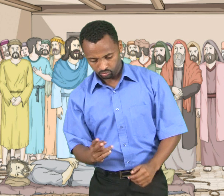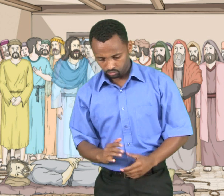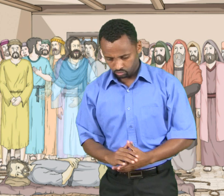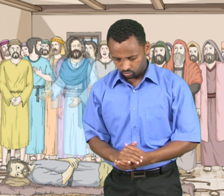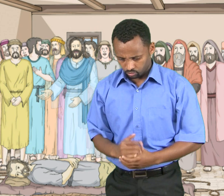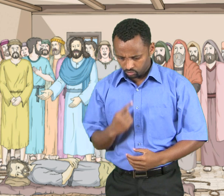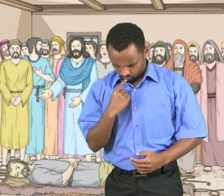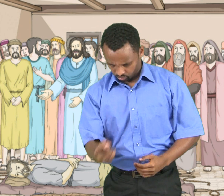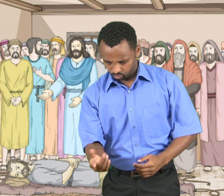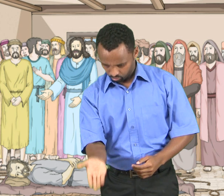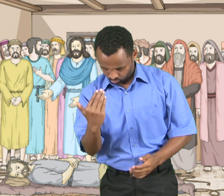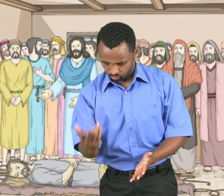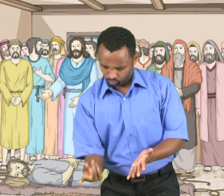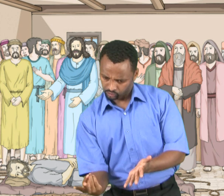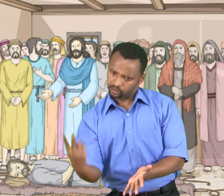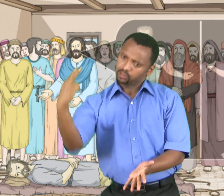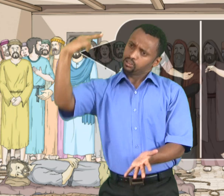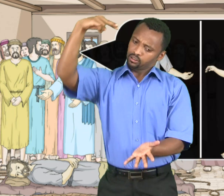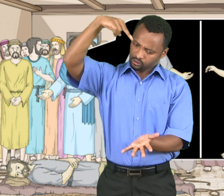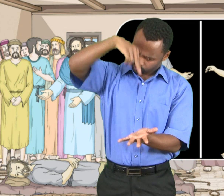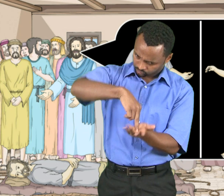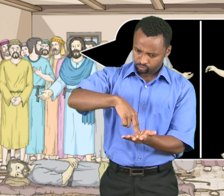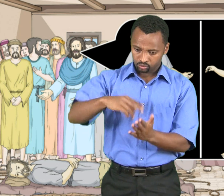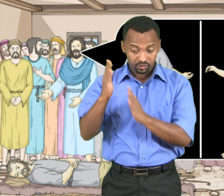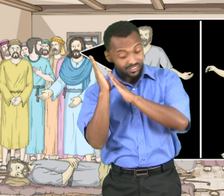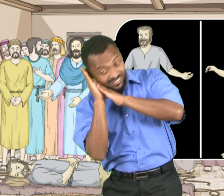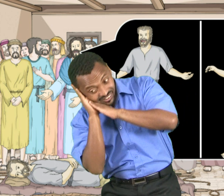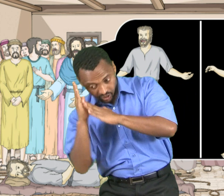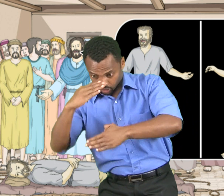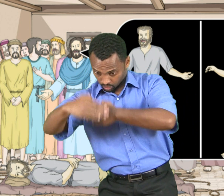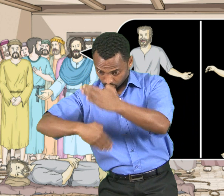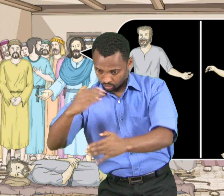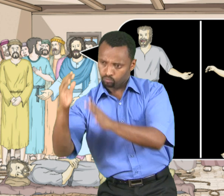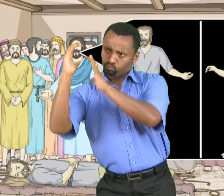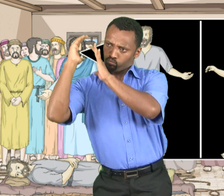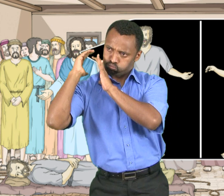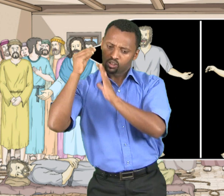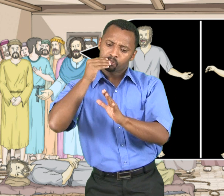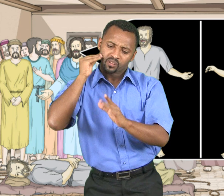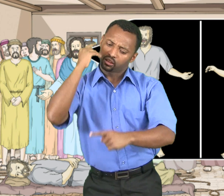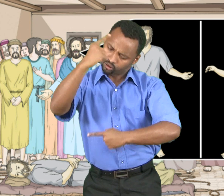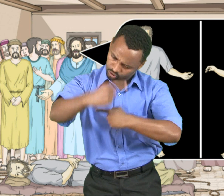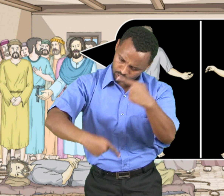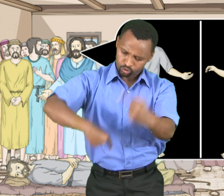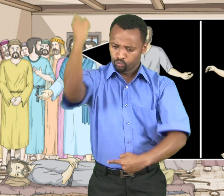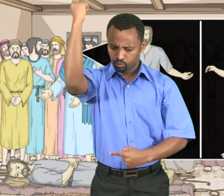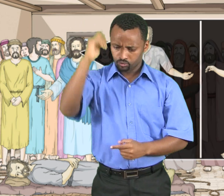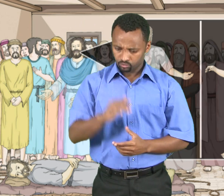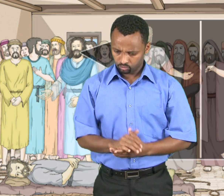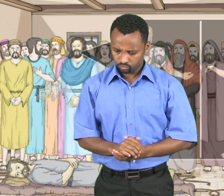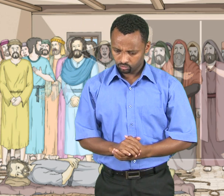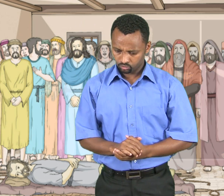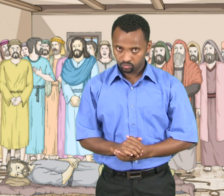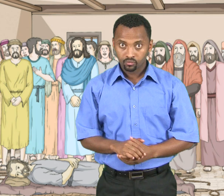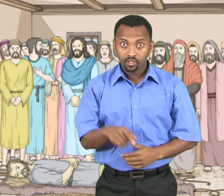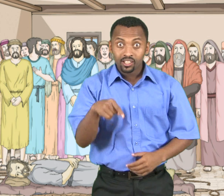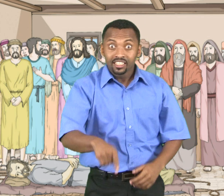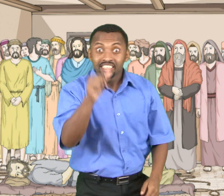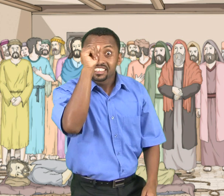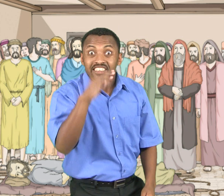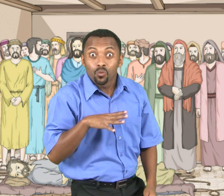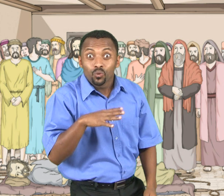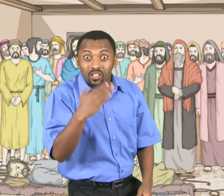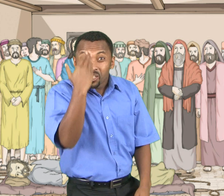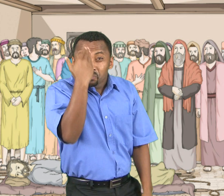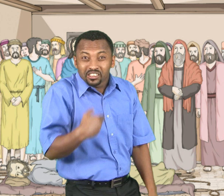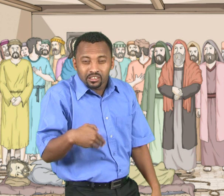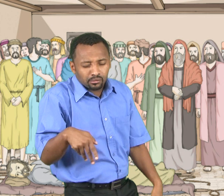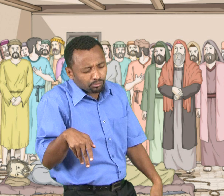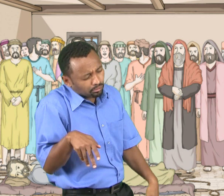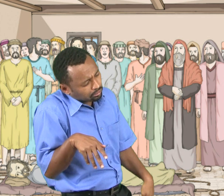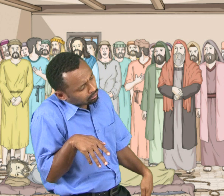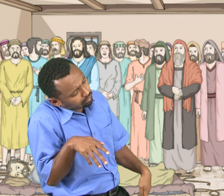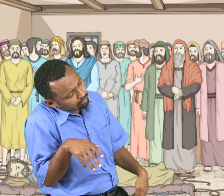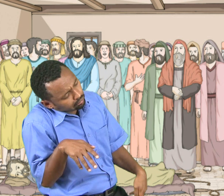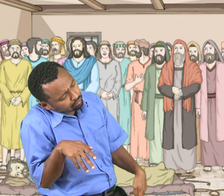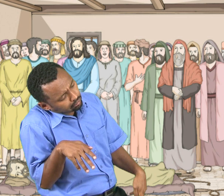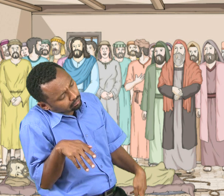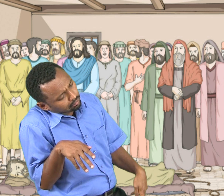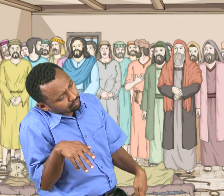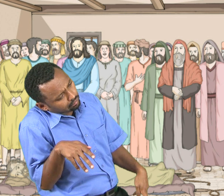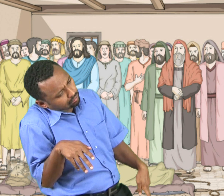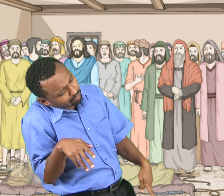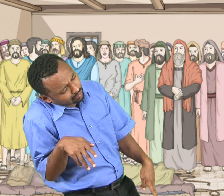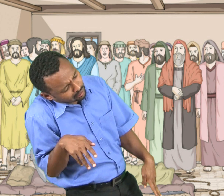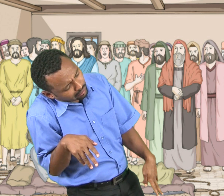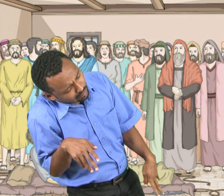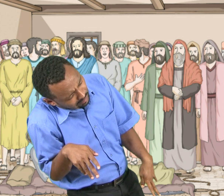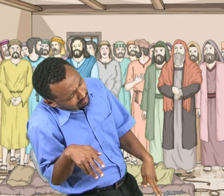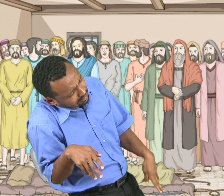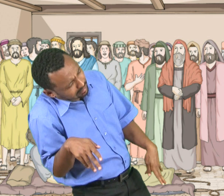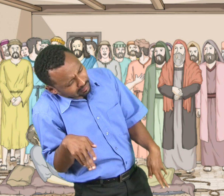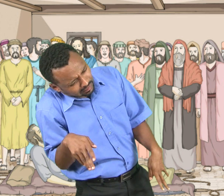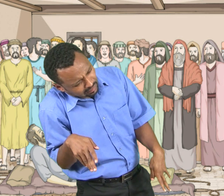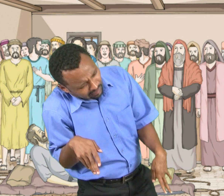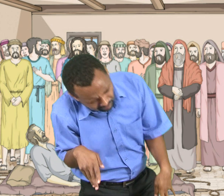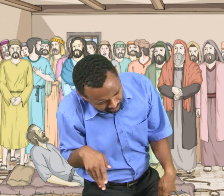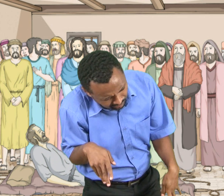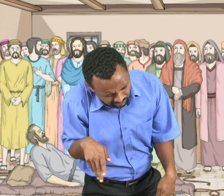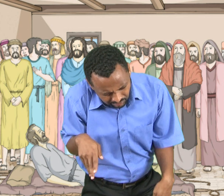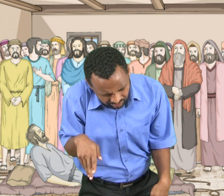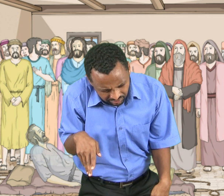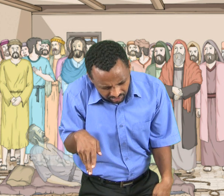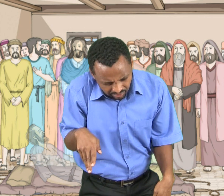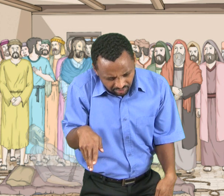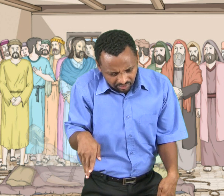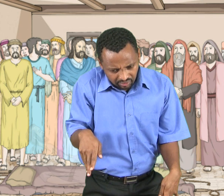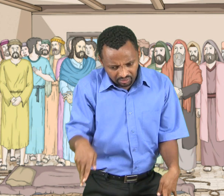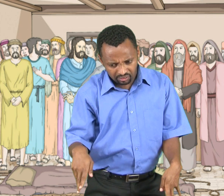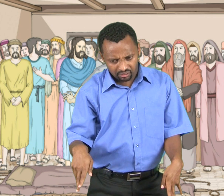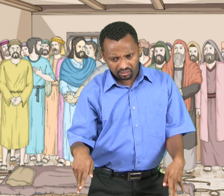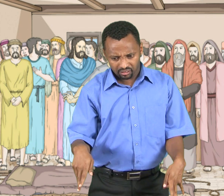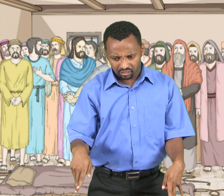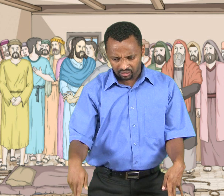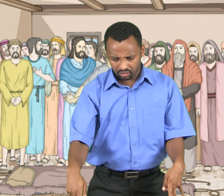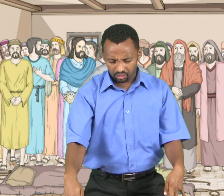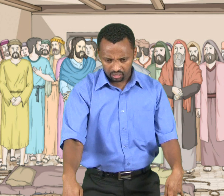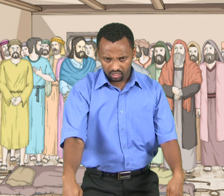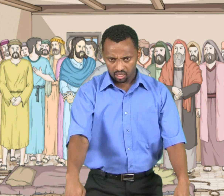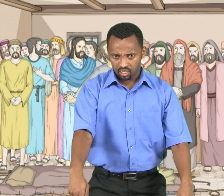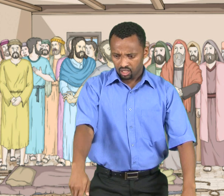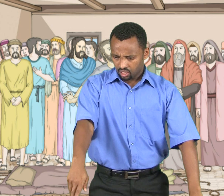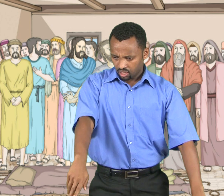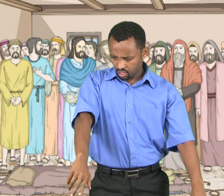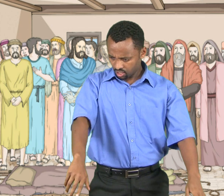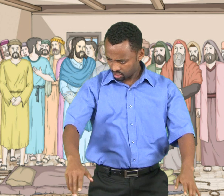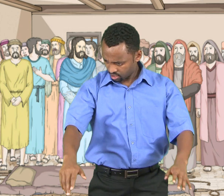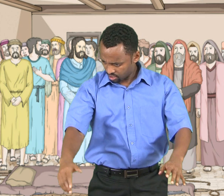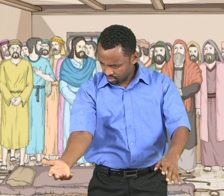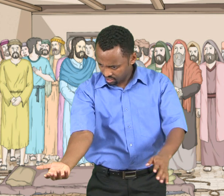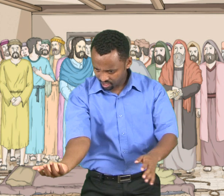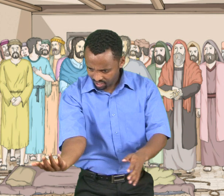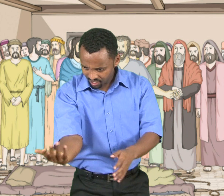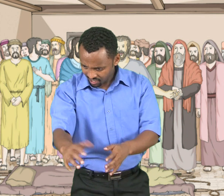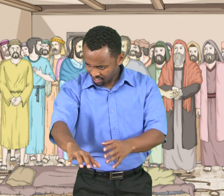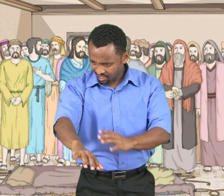He said to the paralytic, “I tell you, get up, pick up your mat, and go home.”